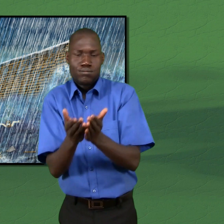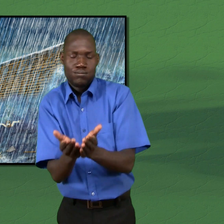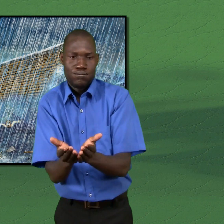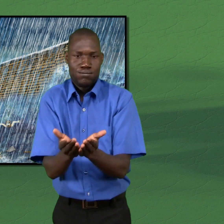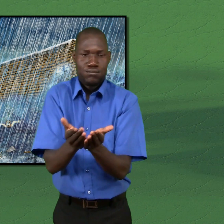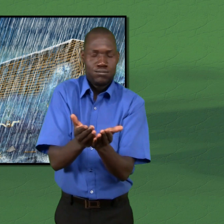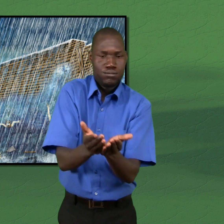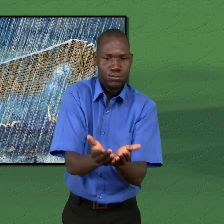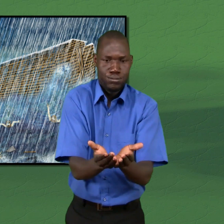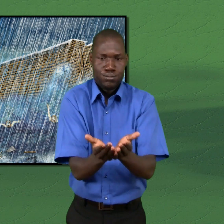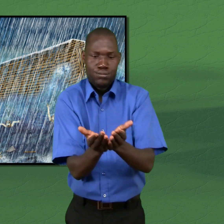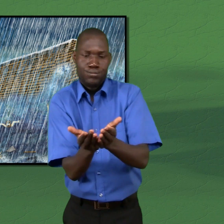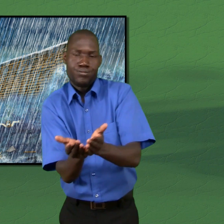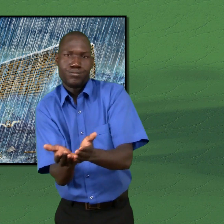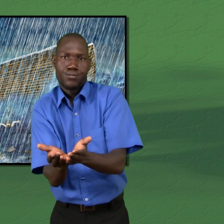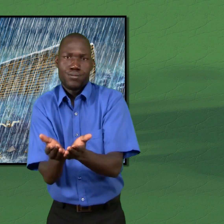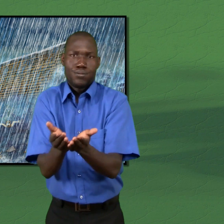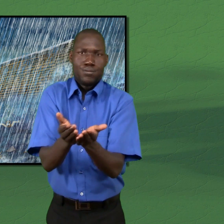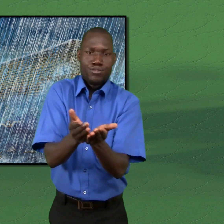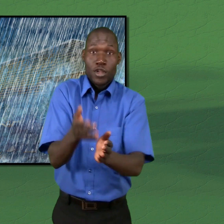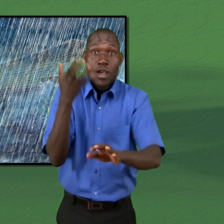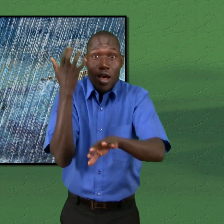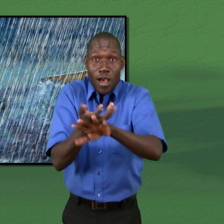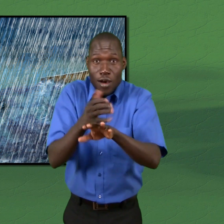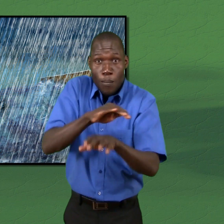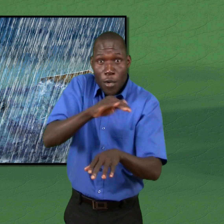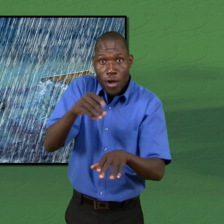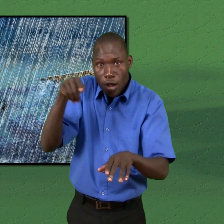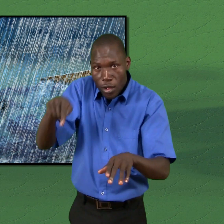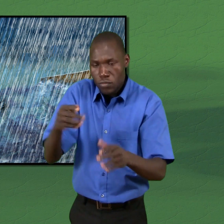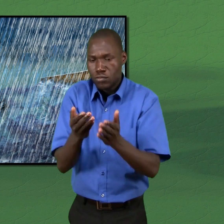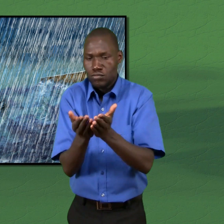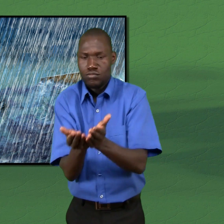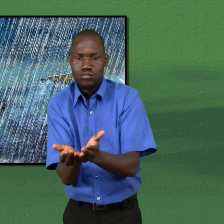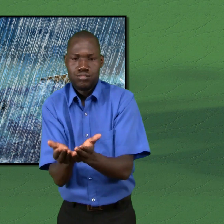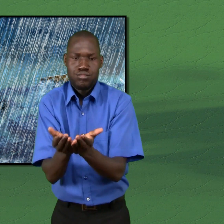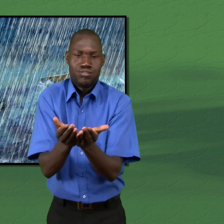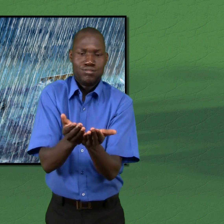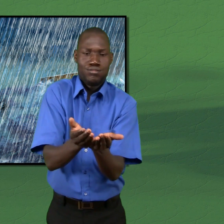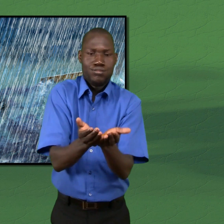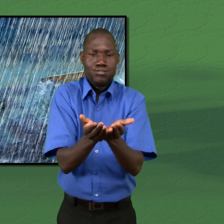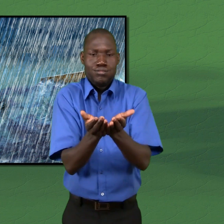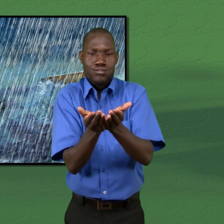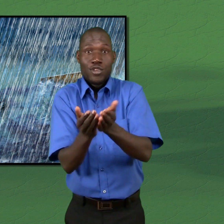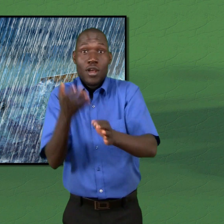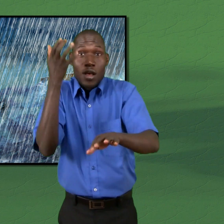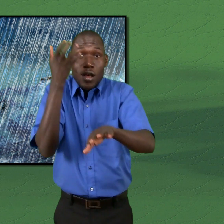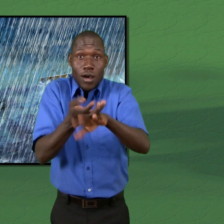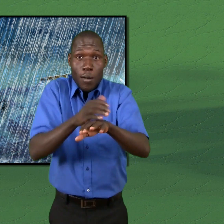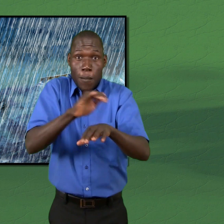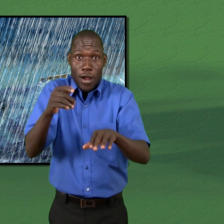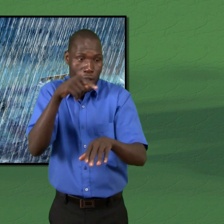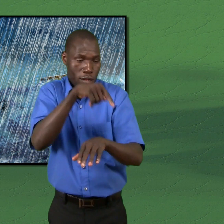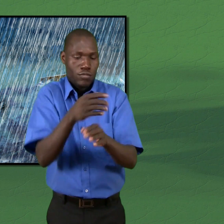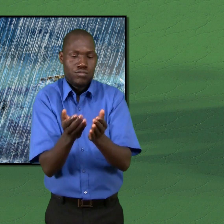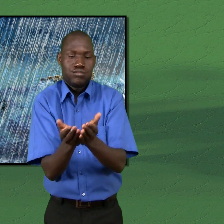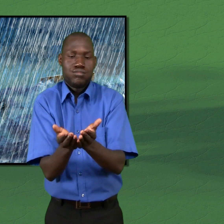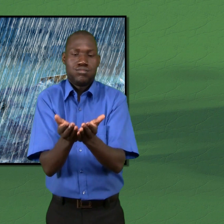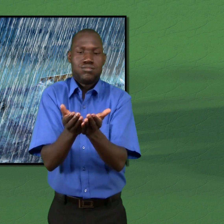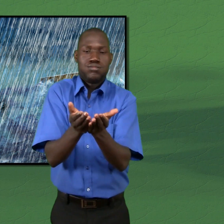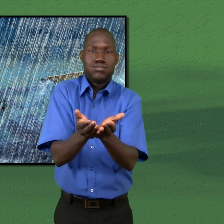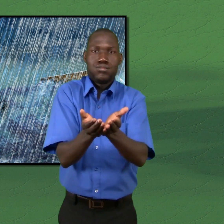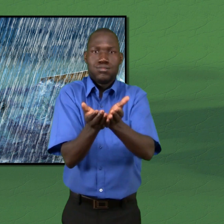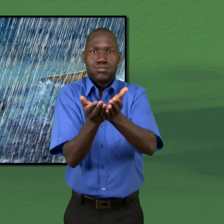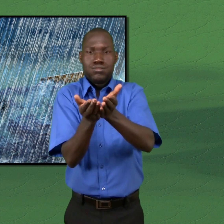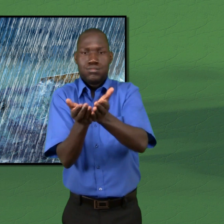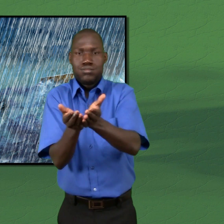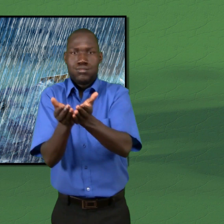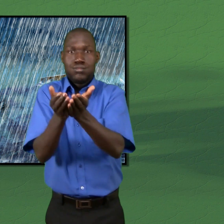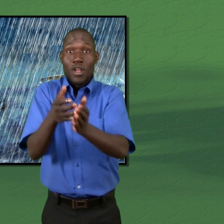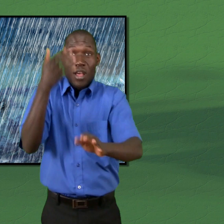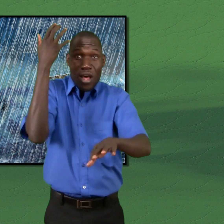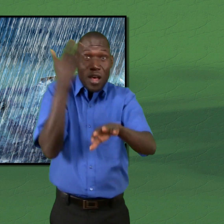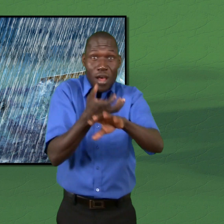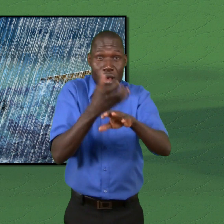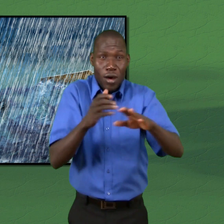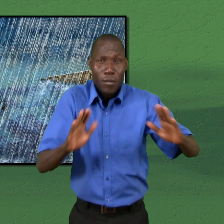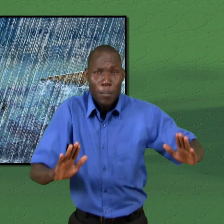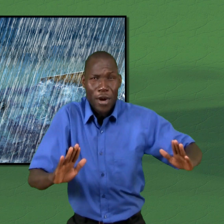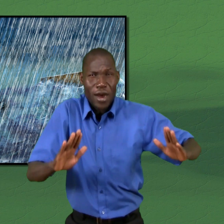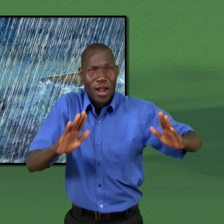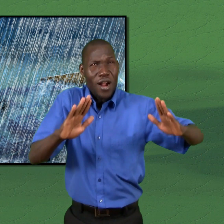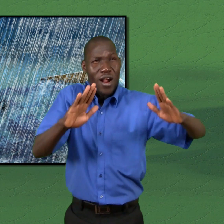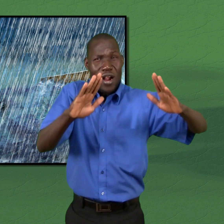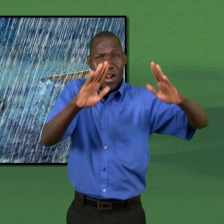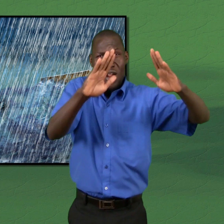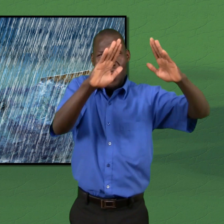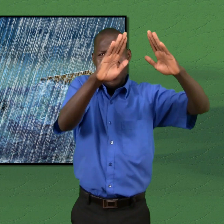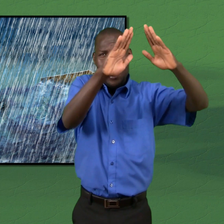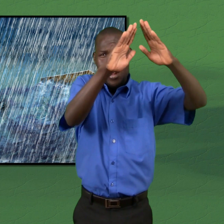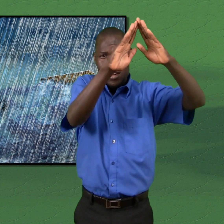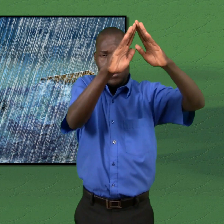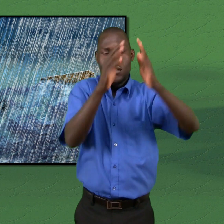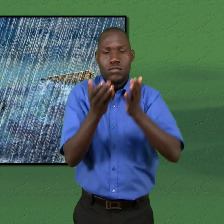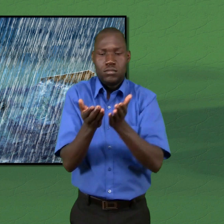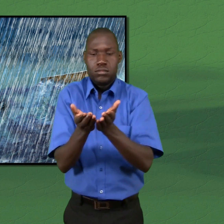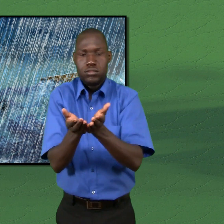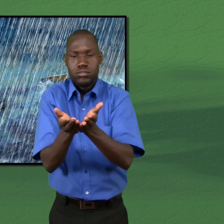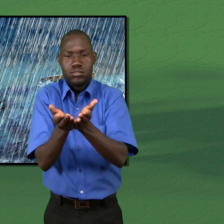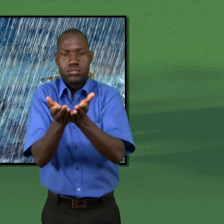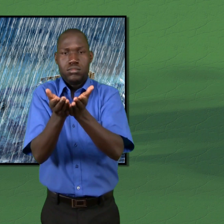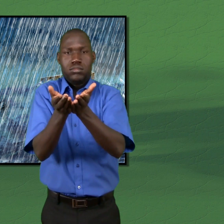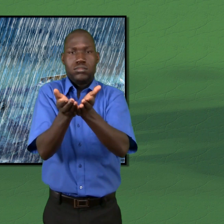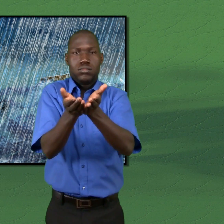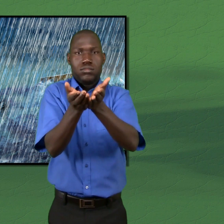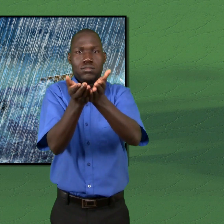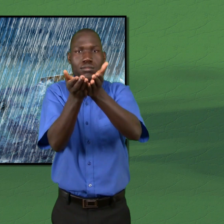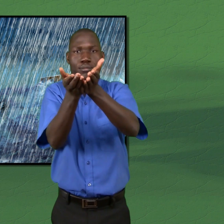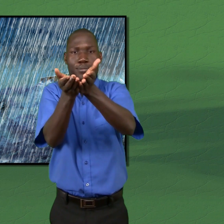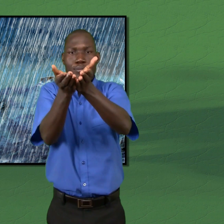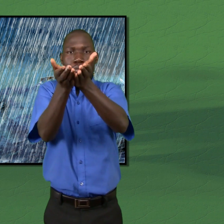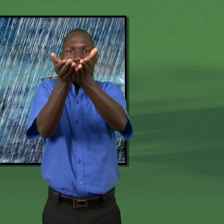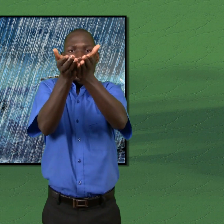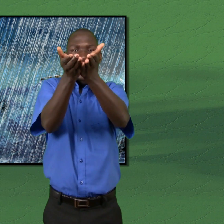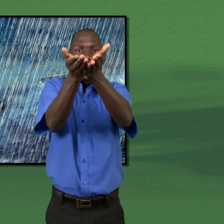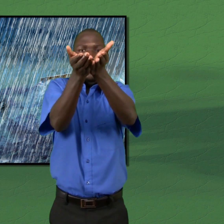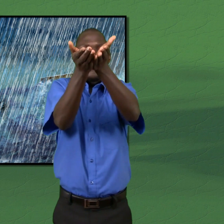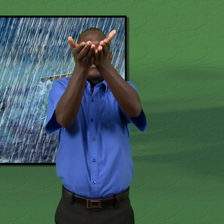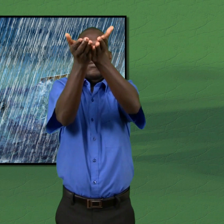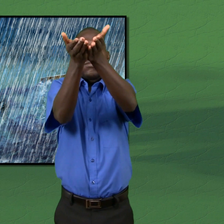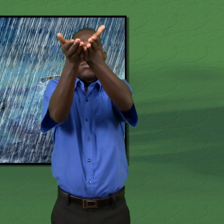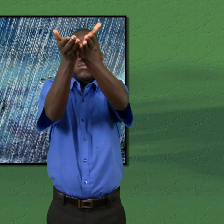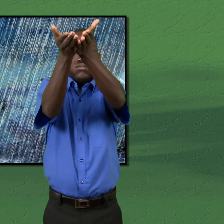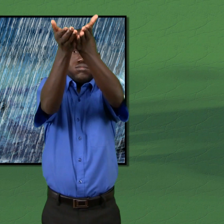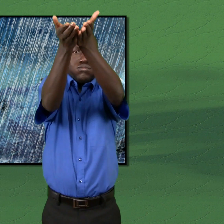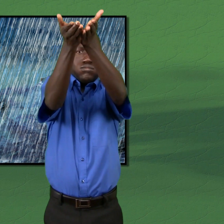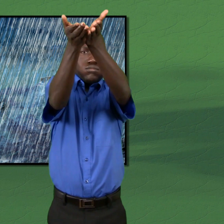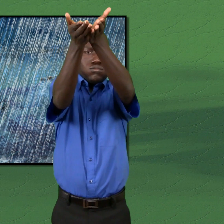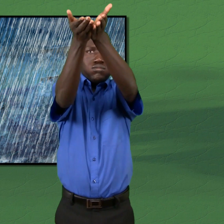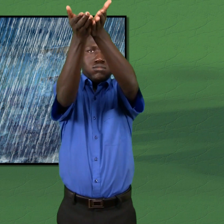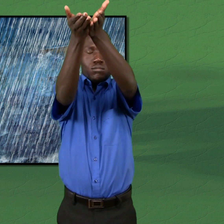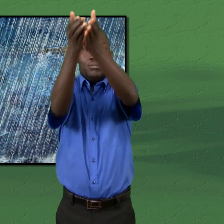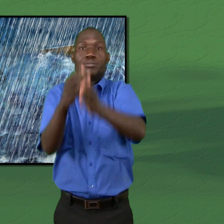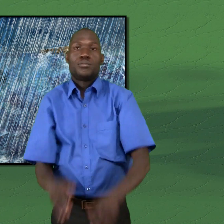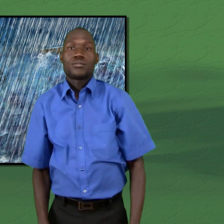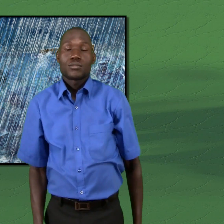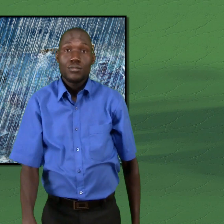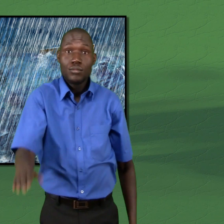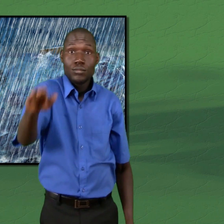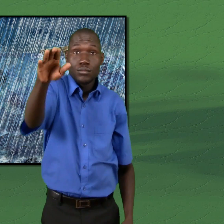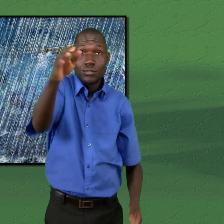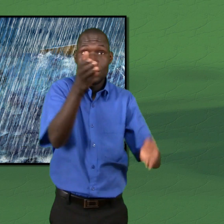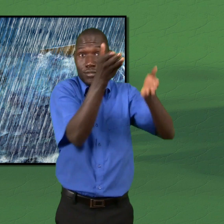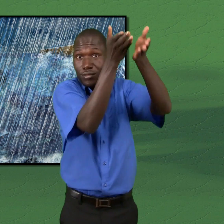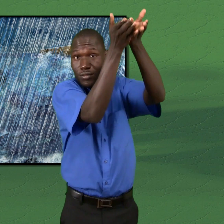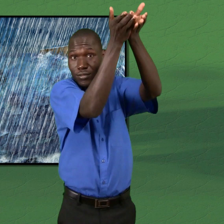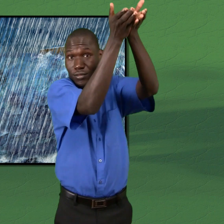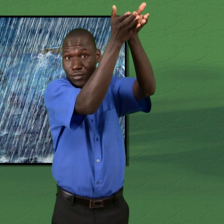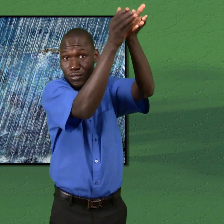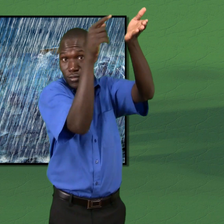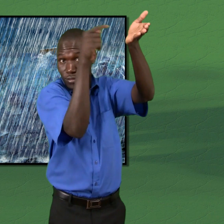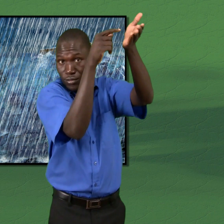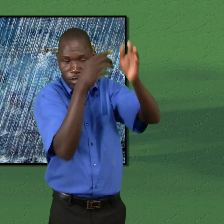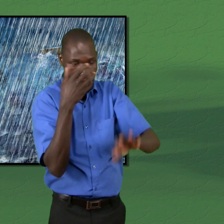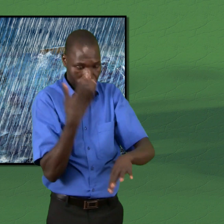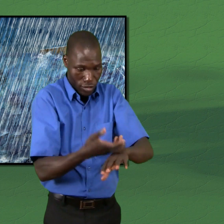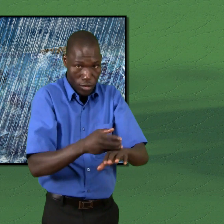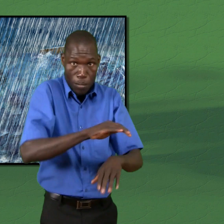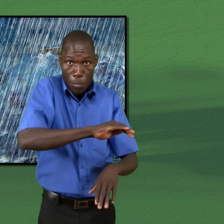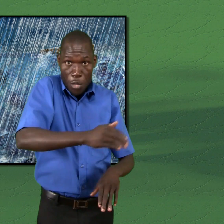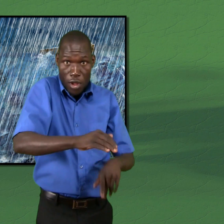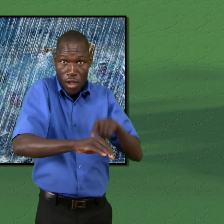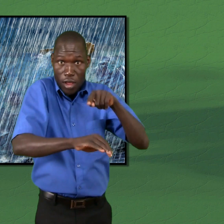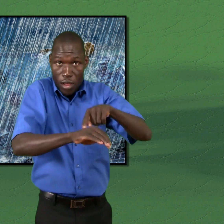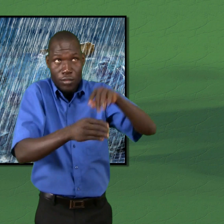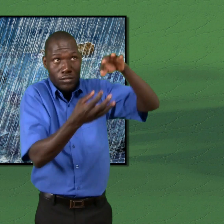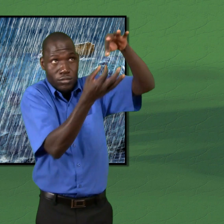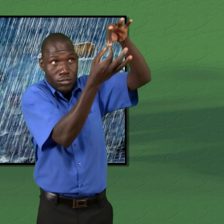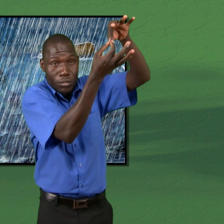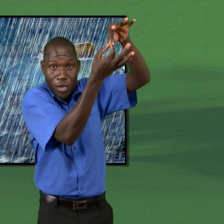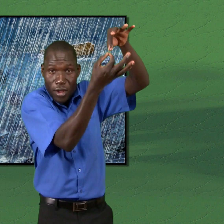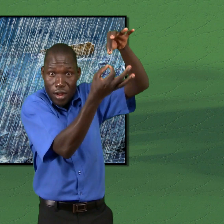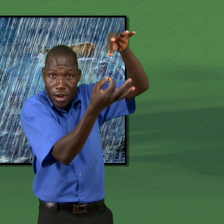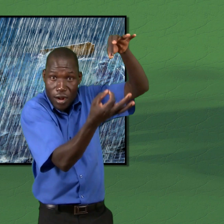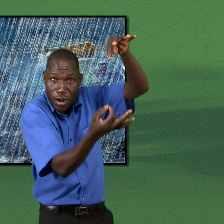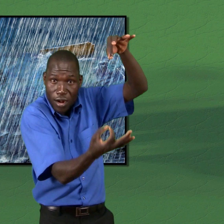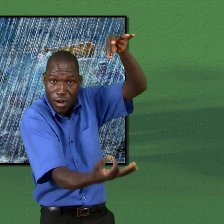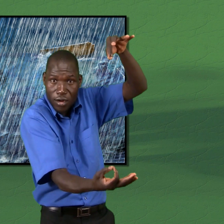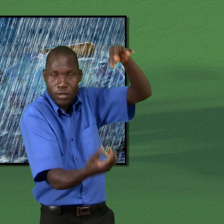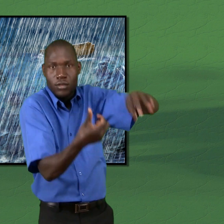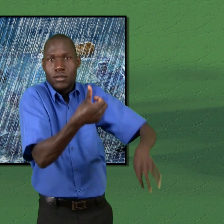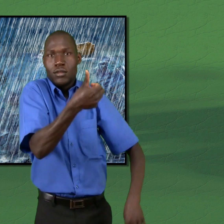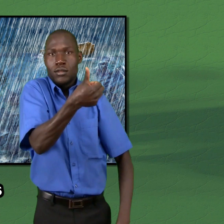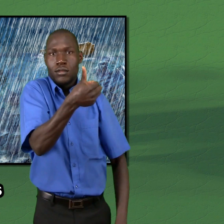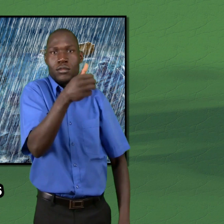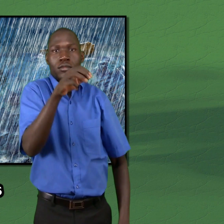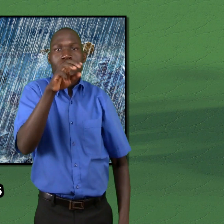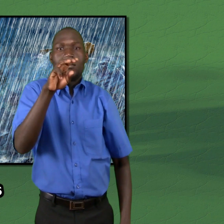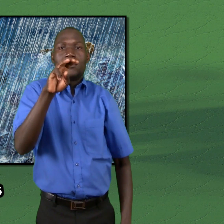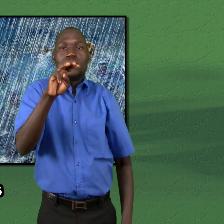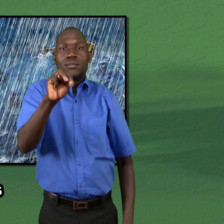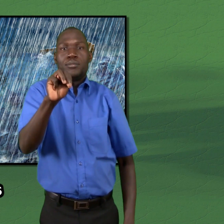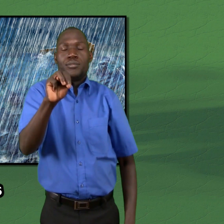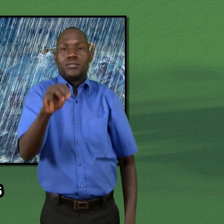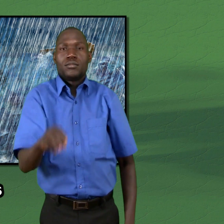Finally, the waters completely inundated the earth, so that all the high mountains under all the heavens were covered.